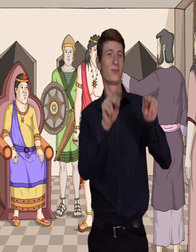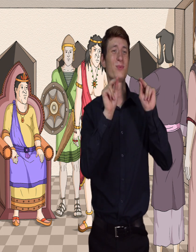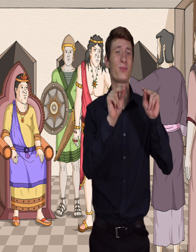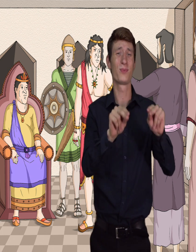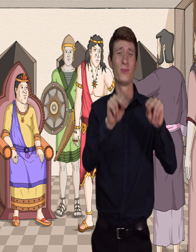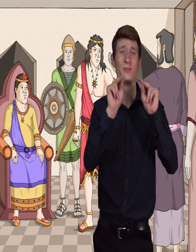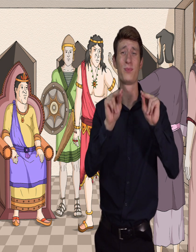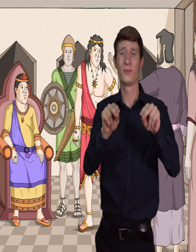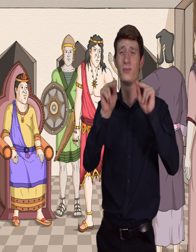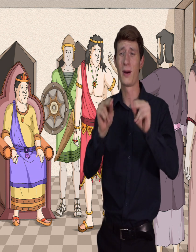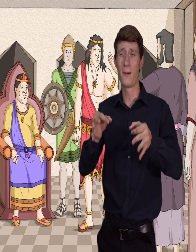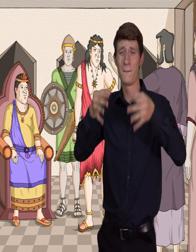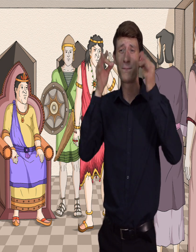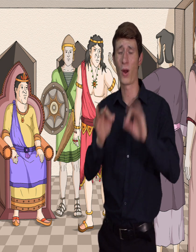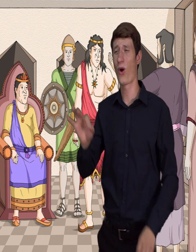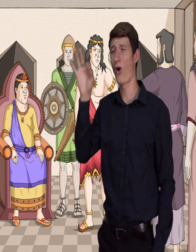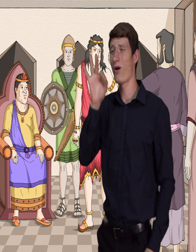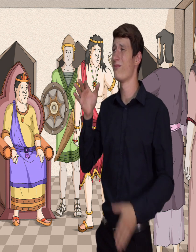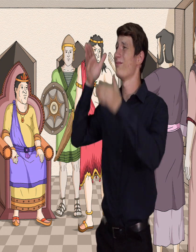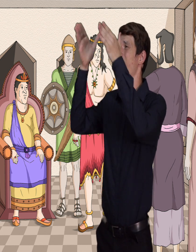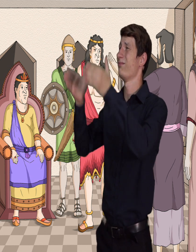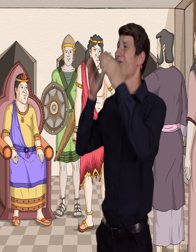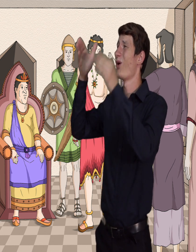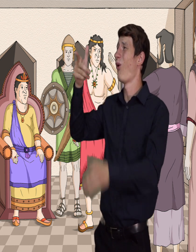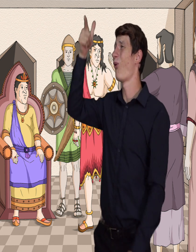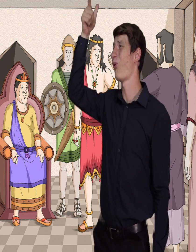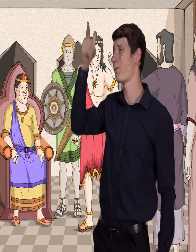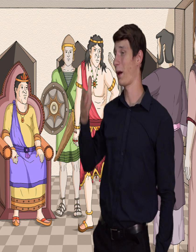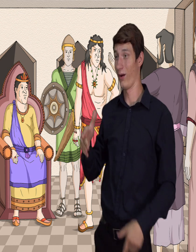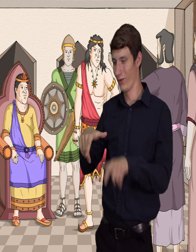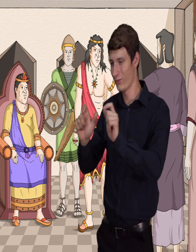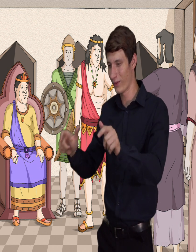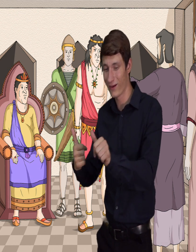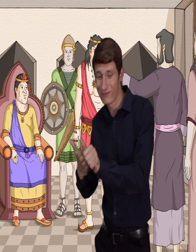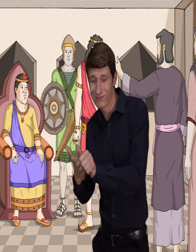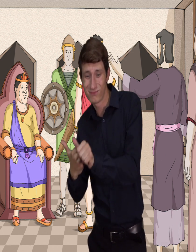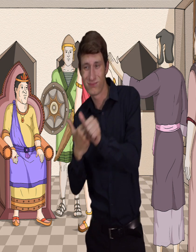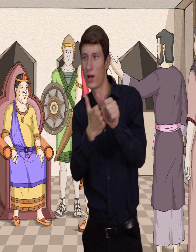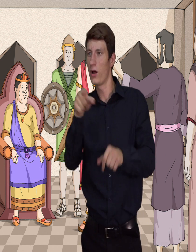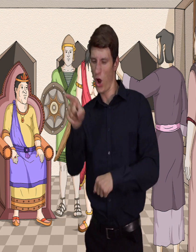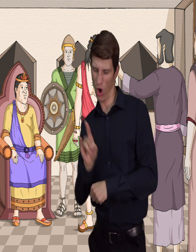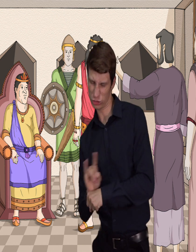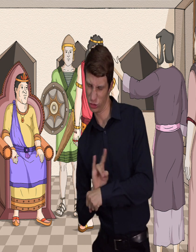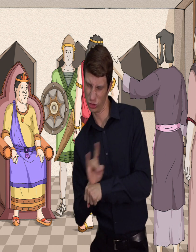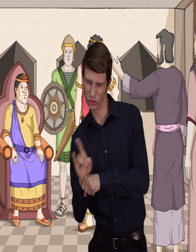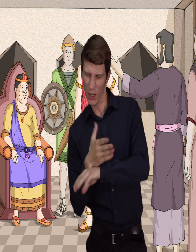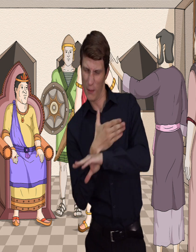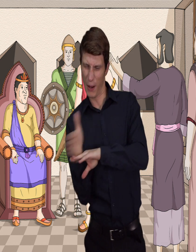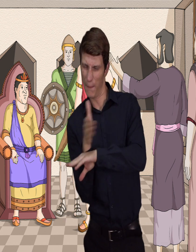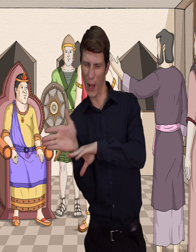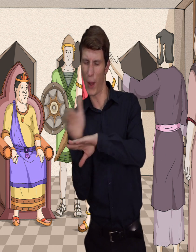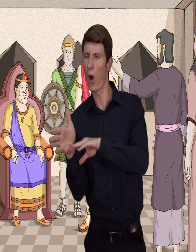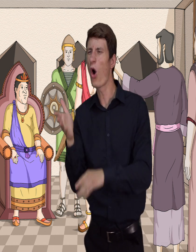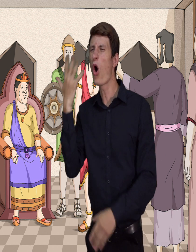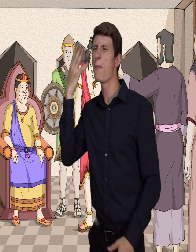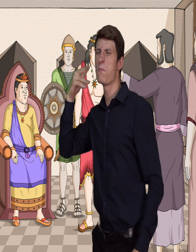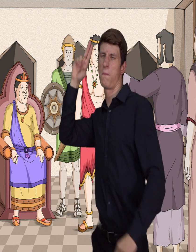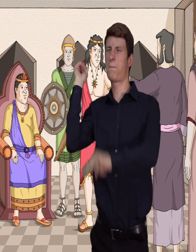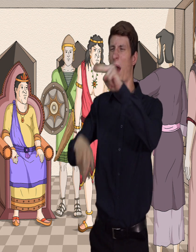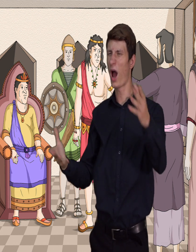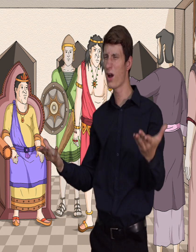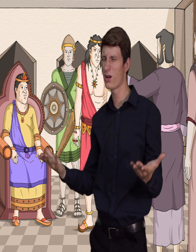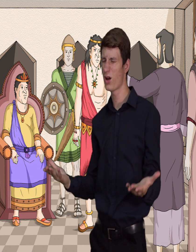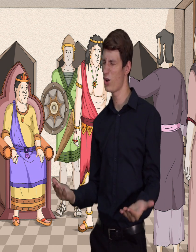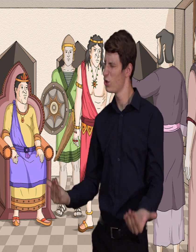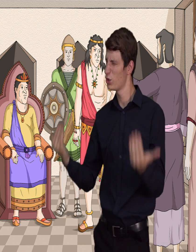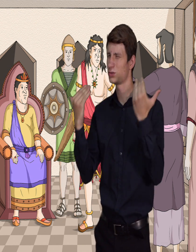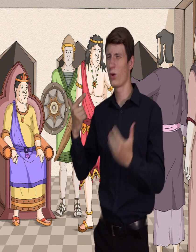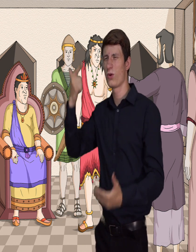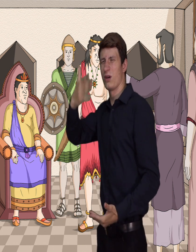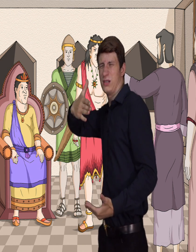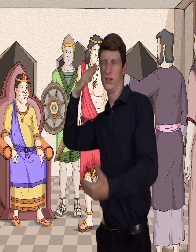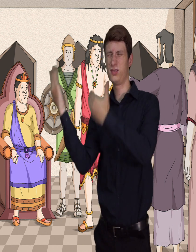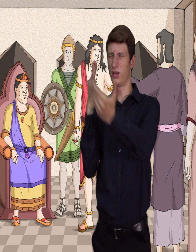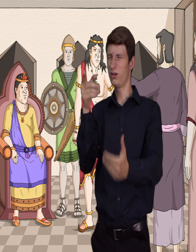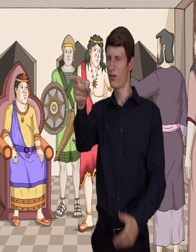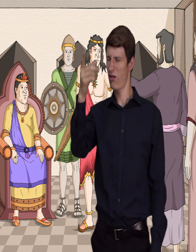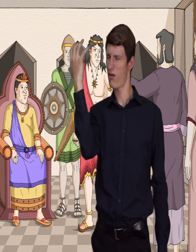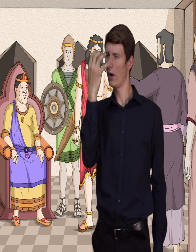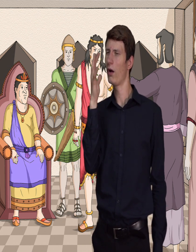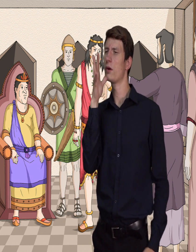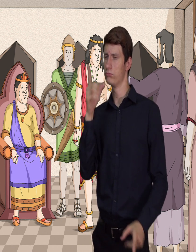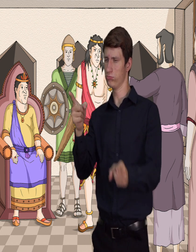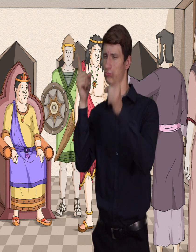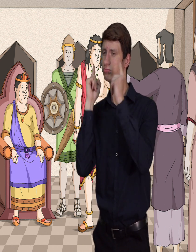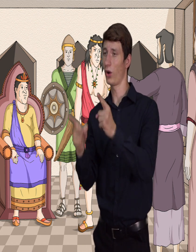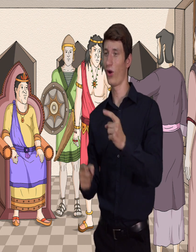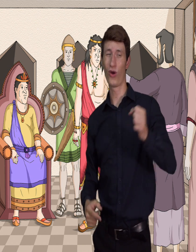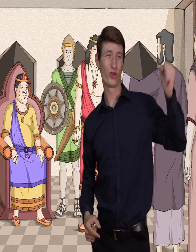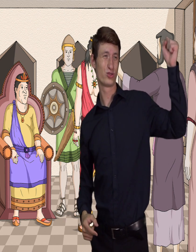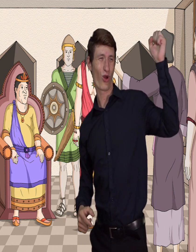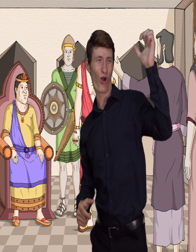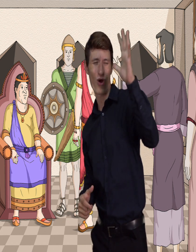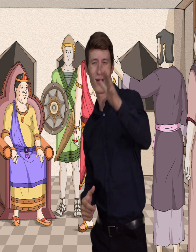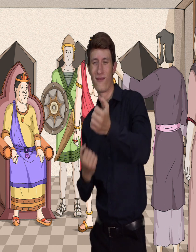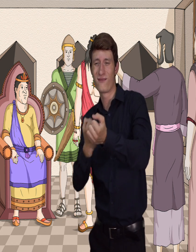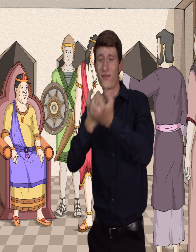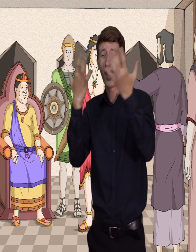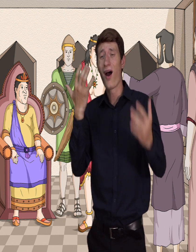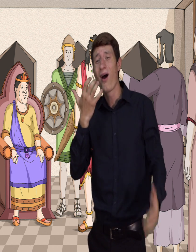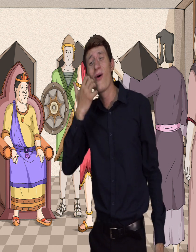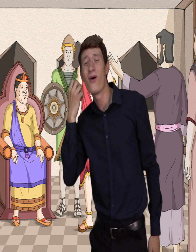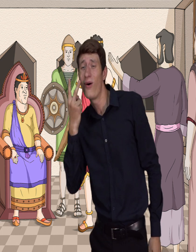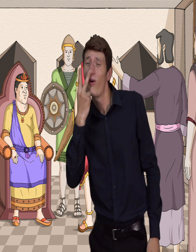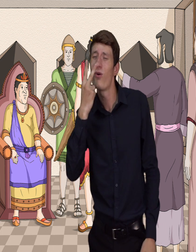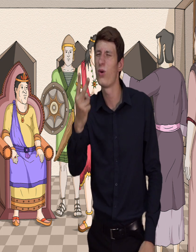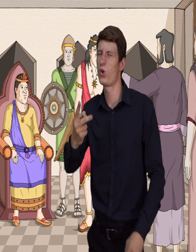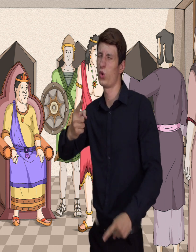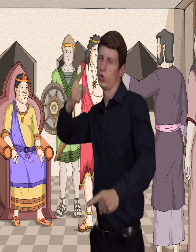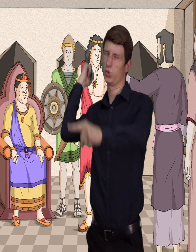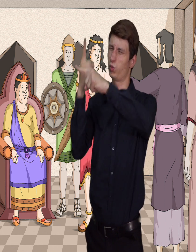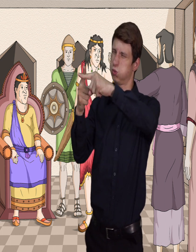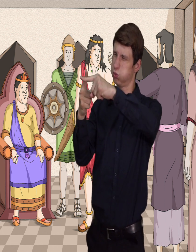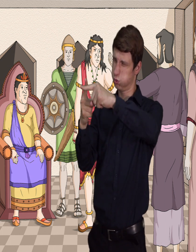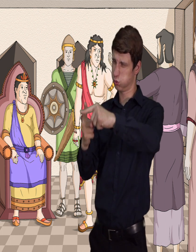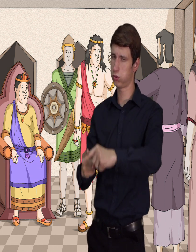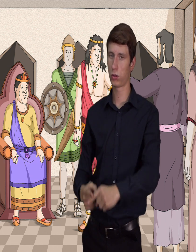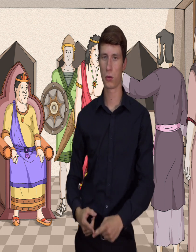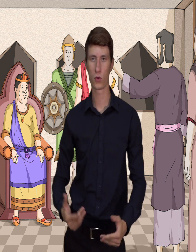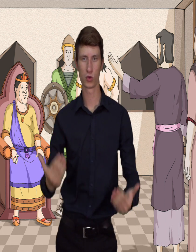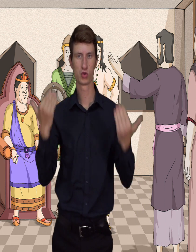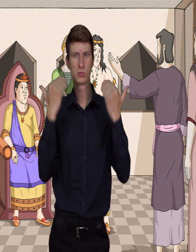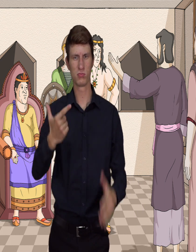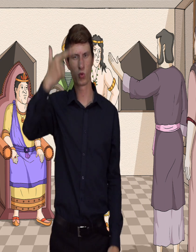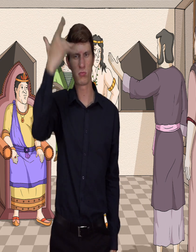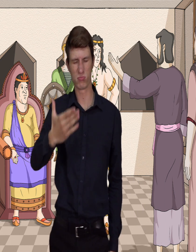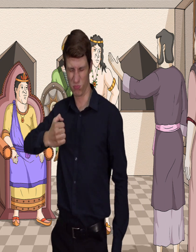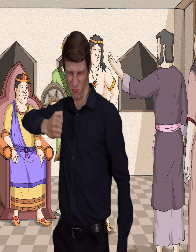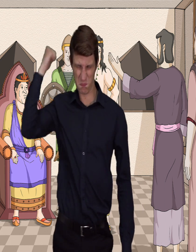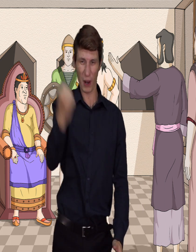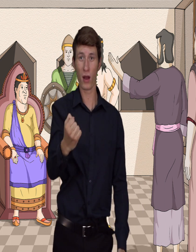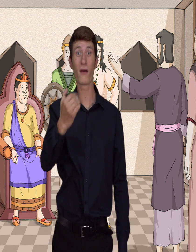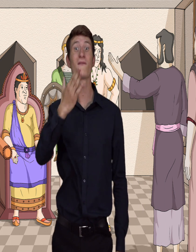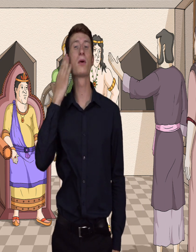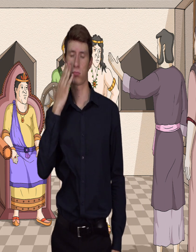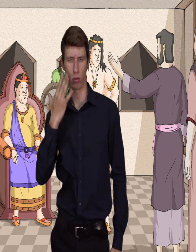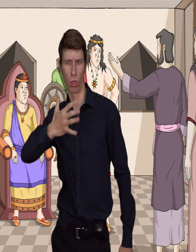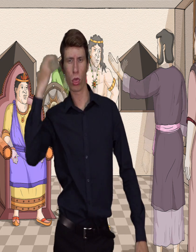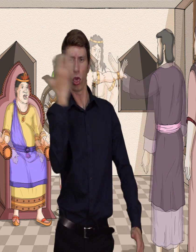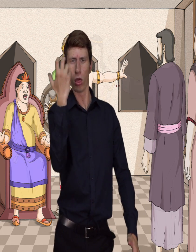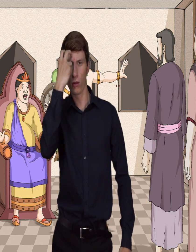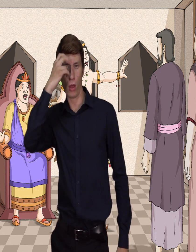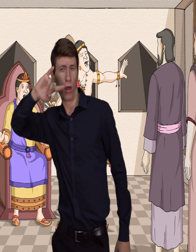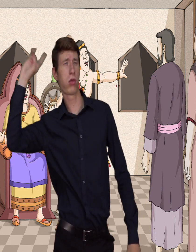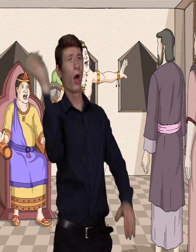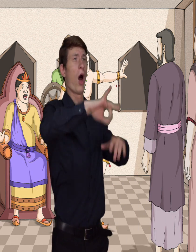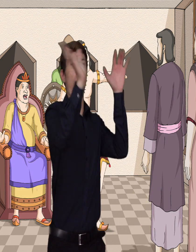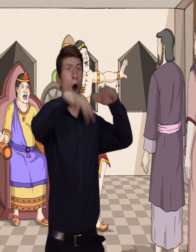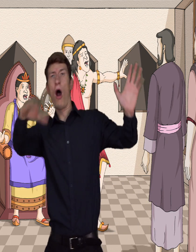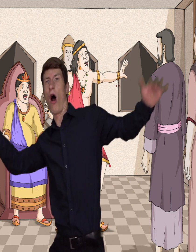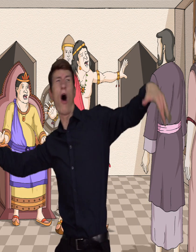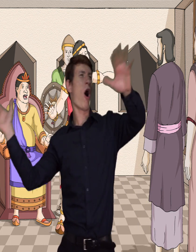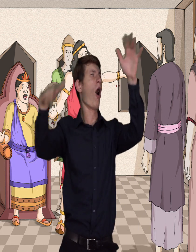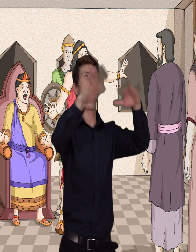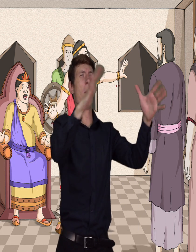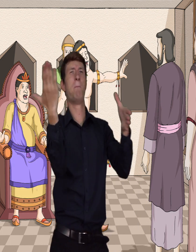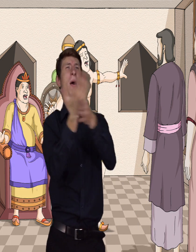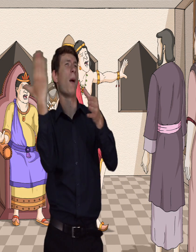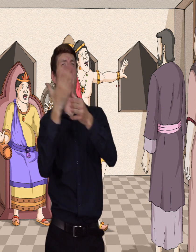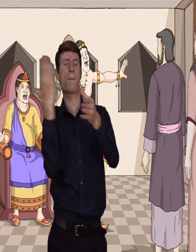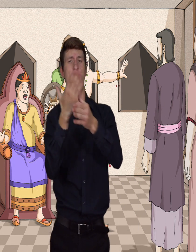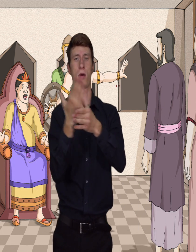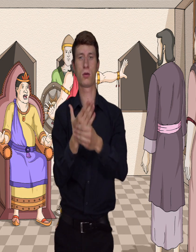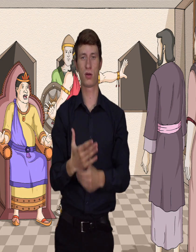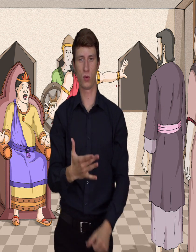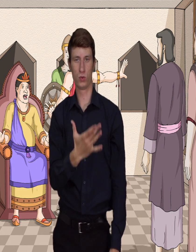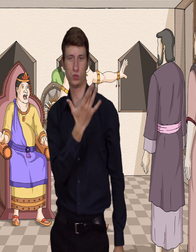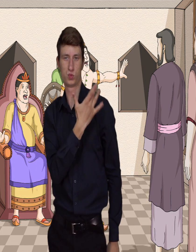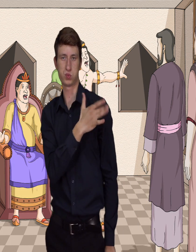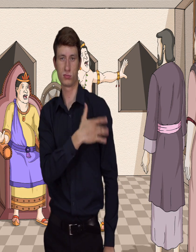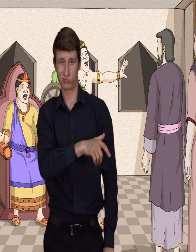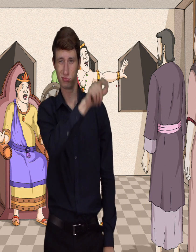Will you never stop perverting the straight ways of the Lord? Now look, the hand of the Lord is against you, and for a time you will be blind and unable to see the light of the sun.”